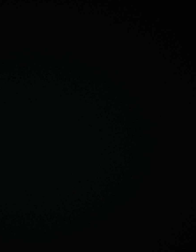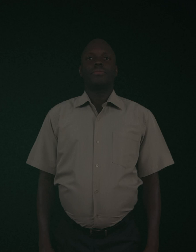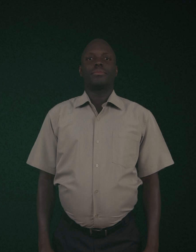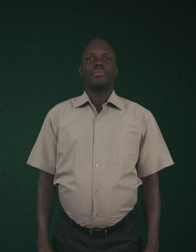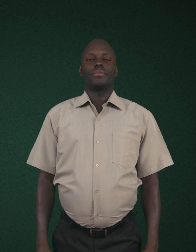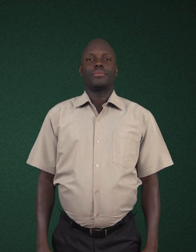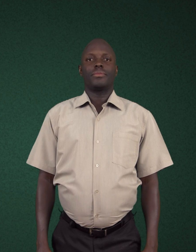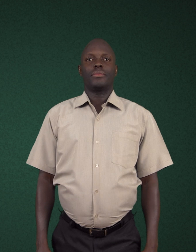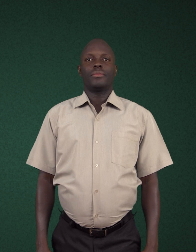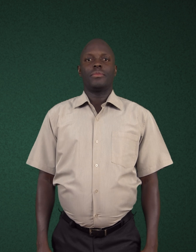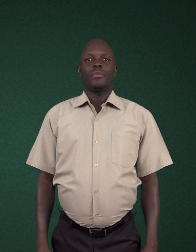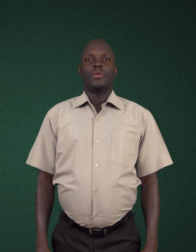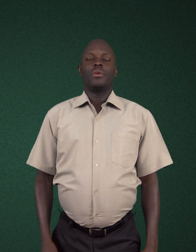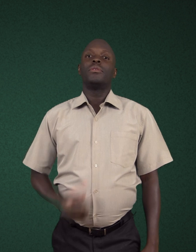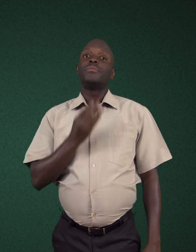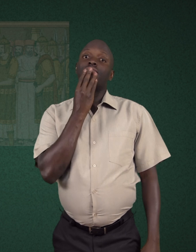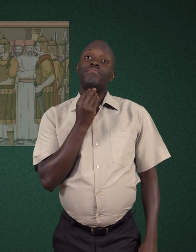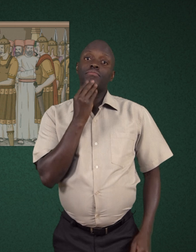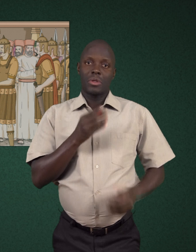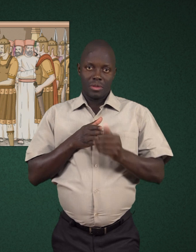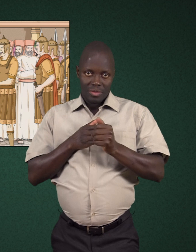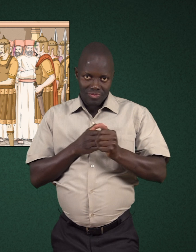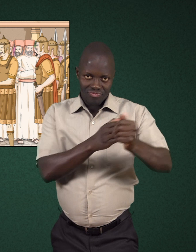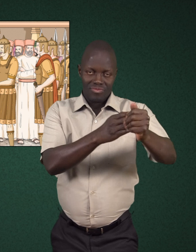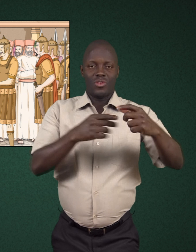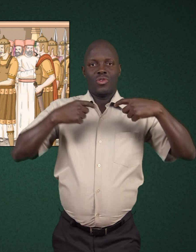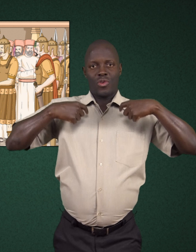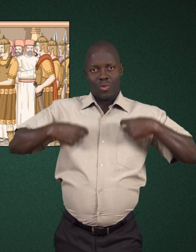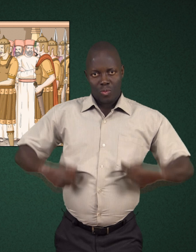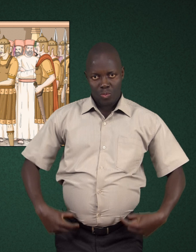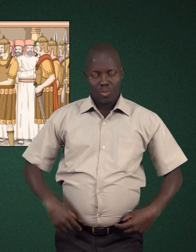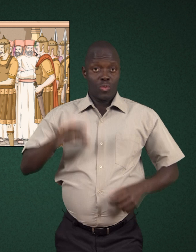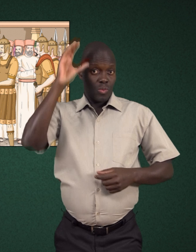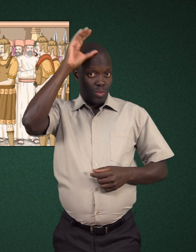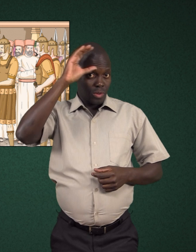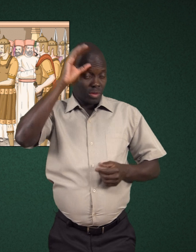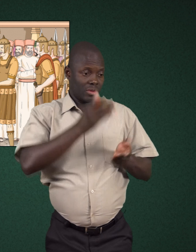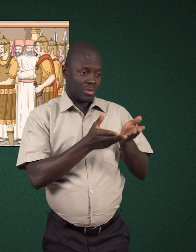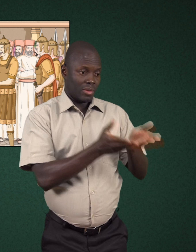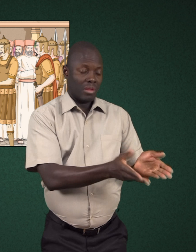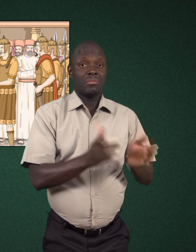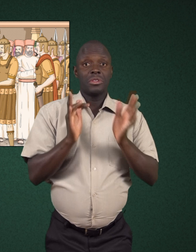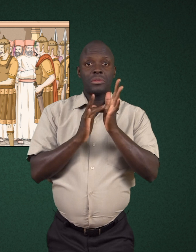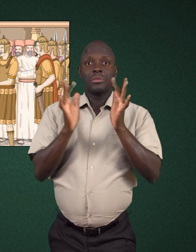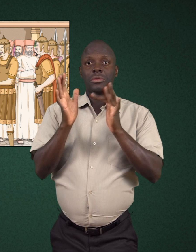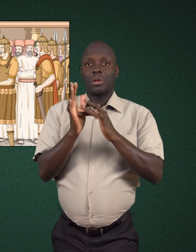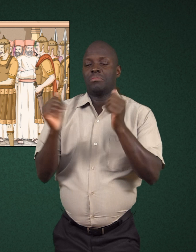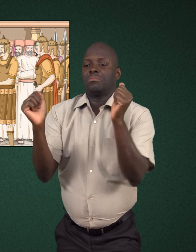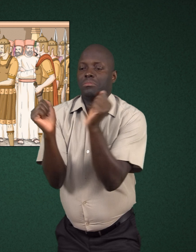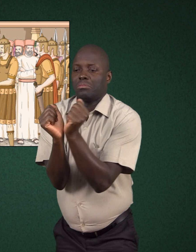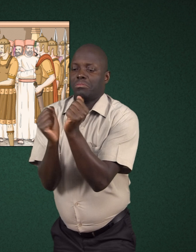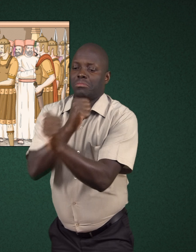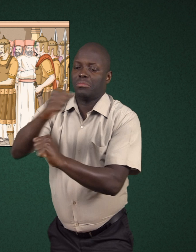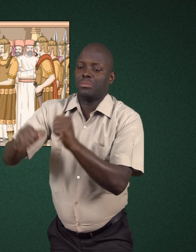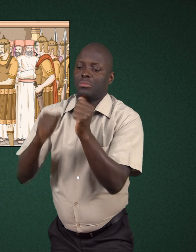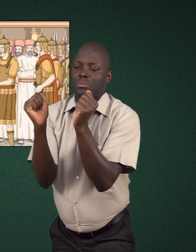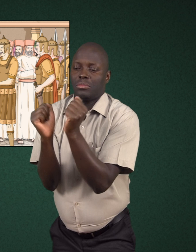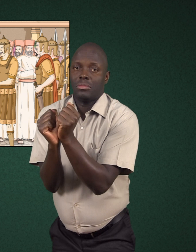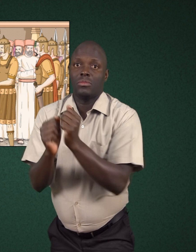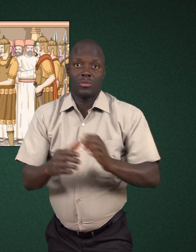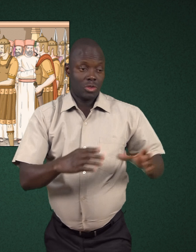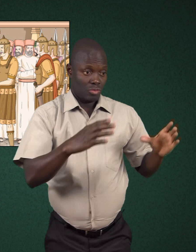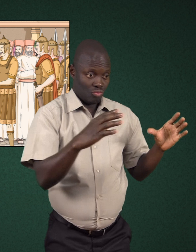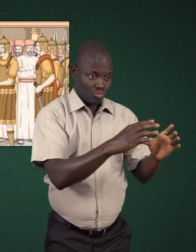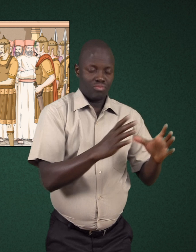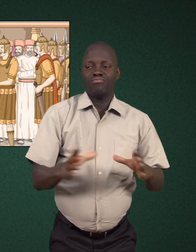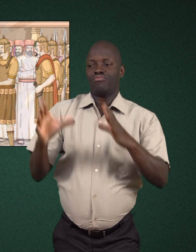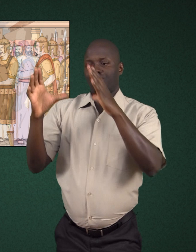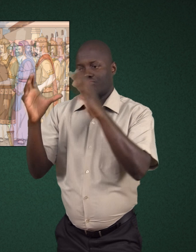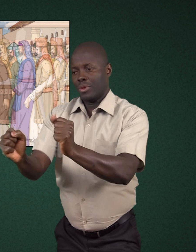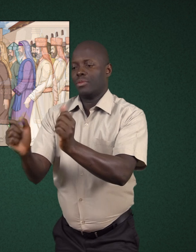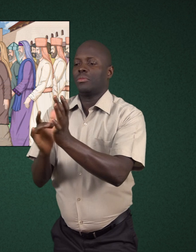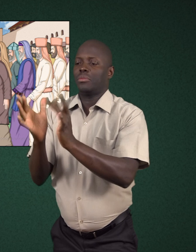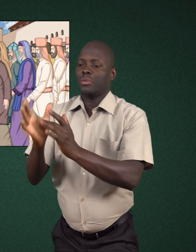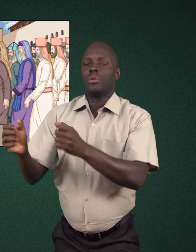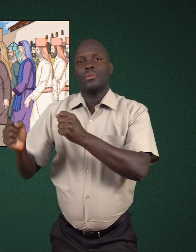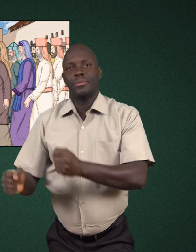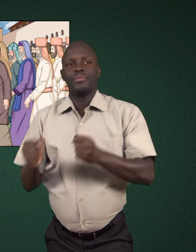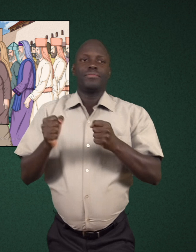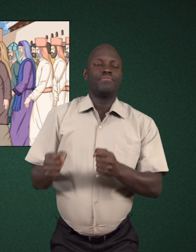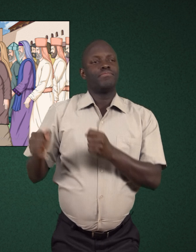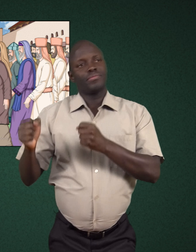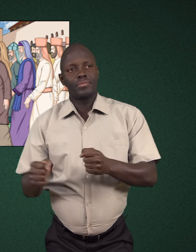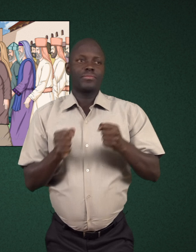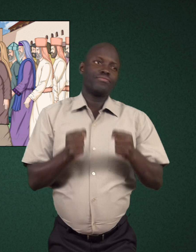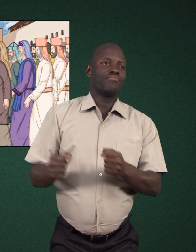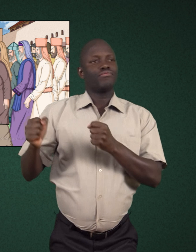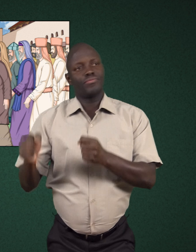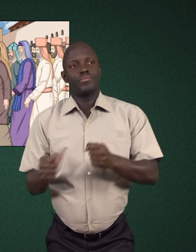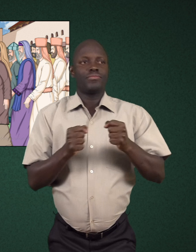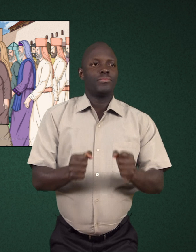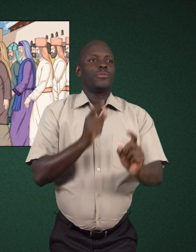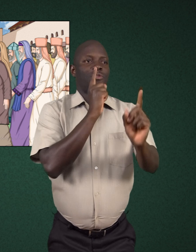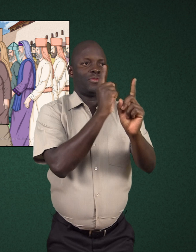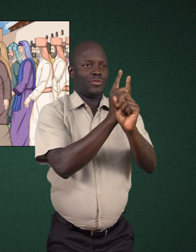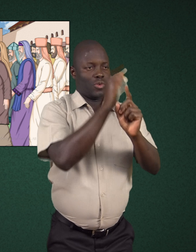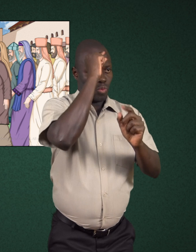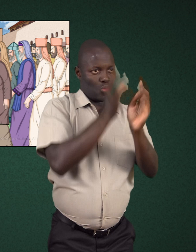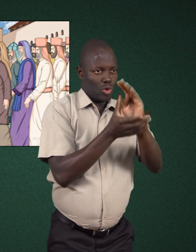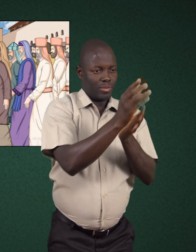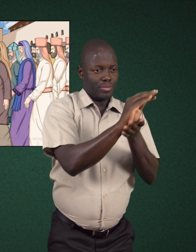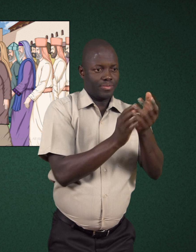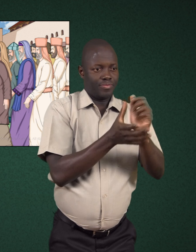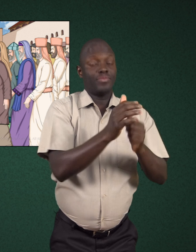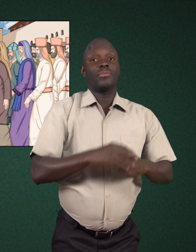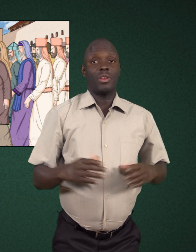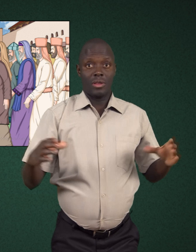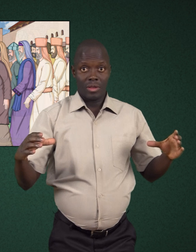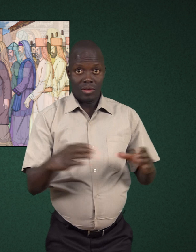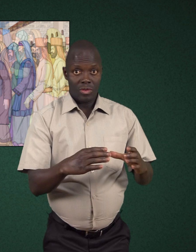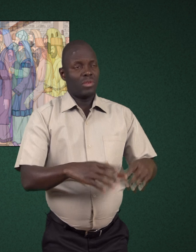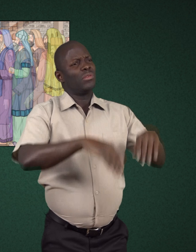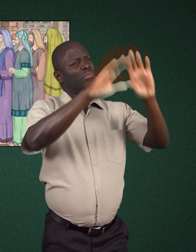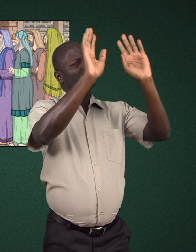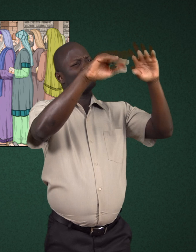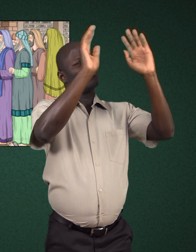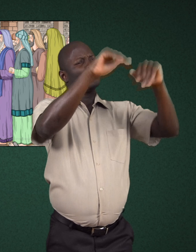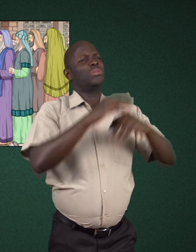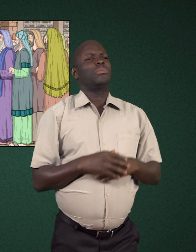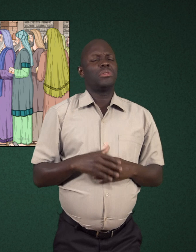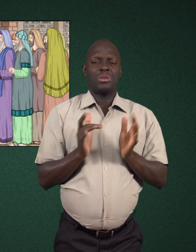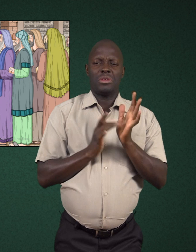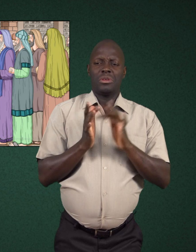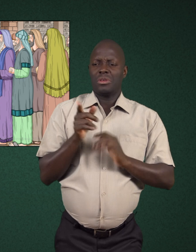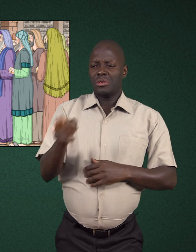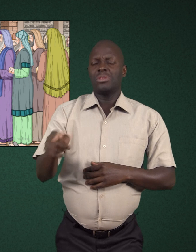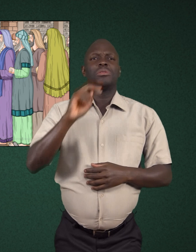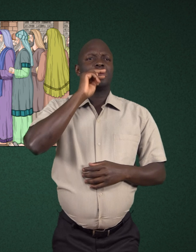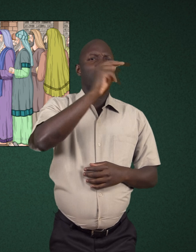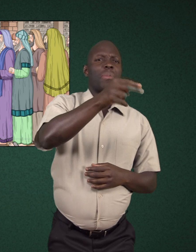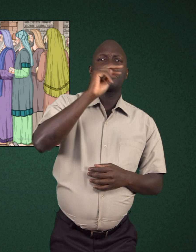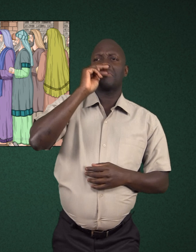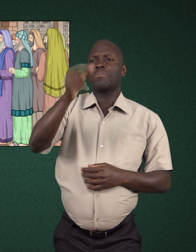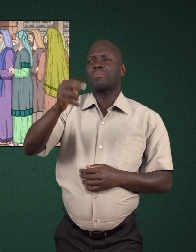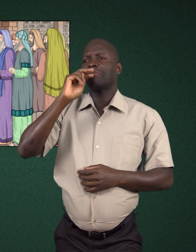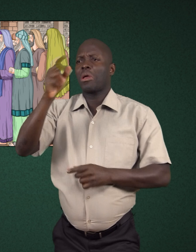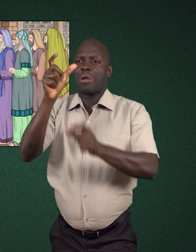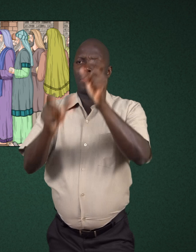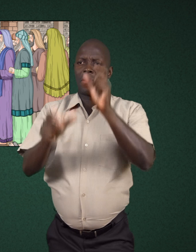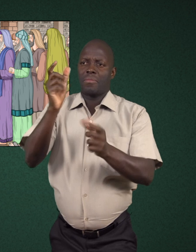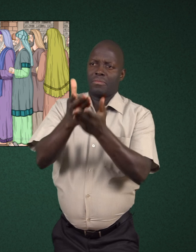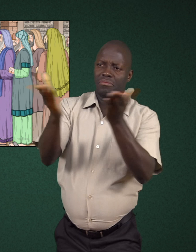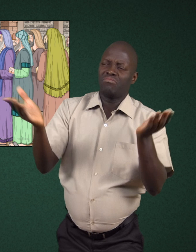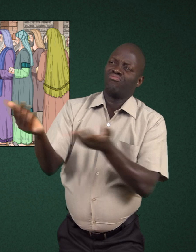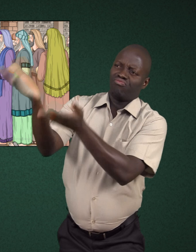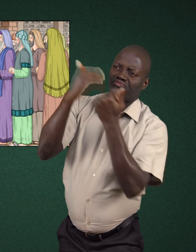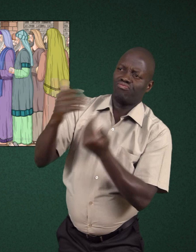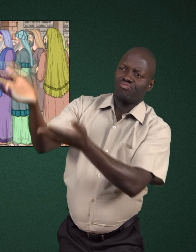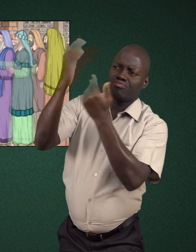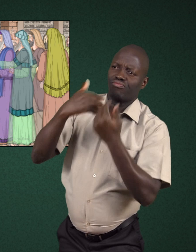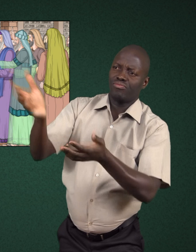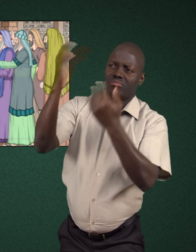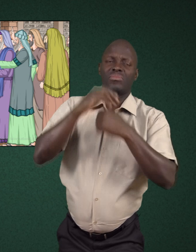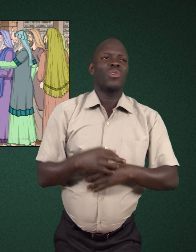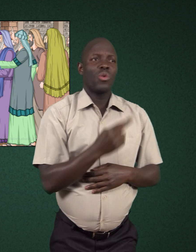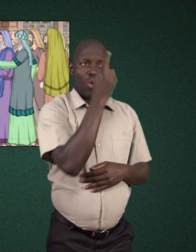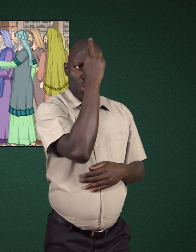Now it was the governor’s custom at the feast to release to the crowd a prisoner of their choosing. At that time they were holding a notorious prisoner named Barabbas. So when the crowd had assembled, Pilate asked them, “Which one do you want me to release to you: Barabbas, or Jesus who is called Christ?” For he knew it was out of envy that they had handed Jesus over to him. While Pilate was sitting on the judgment seat, his wife sent him this message: “Have nothing to do with that innocent man, for I have suffered terribly in a dream today because of Him.” But the chief priests and elders persuaded the crowds to ask for Barabbas and to have Jesus put to death. “Which of the two do you want me to release to you?” asked the governor. “Barabbas,” they replied. “What then should I do with Jesus who is called Christ?” Pilate asked. They all answered, “Crucify Him!” “Why?” asked Pilate. “What evil has He done?” But they shouted all the louder, “Crucify Him!” When Pilate saw that he was accomplishing nothing, but that instead a riot was breaking out, he took water and washed his hands before the crowd. “I am innocent of this man’s blood,” he said. “You bear the responsibility.” All the people answered, “His blood be on us and on our children!” So Pilate released Barabbas to them. But he had Jesus flogged, and handed Him over to be crucified. Then the governor’s soldiers took Jesus into the Praetorium and gathered the whole company around Him. They stripped Him and put a scarlet robe on Him. And they twisted together a crown of thorns and set it on His head. They put a staff in His right hand and knelt down before Him to mock Him, saying, “Hail, King of the Jews!” Then they spit on Him and took the staff and struck Him on the head repeatedly. After they had mocked Him, they removed the robe and put His own clothes back on Him. Then they led Him away to crucify Him. Then the whole council rose and led Jesus away to Pilate.